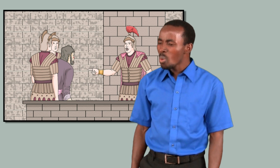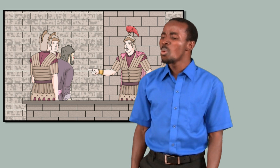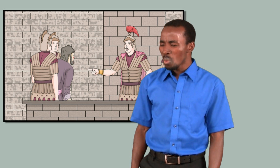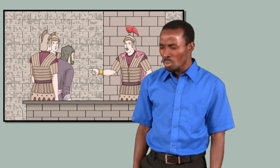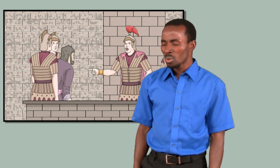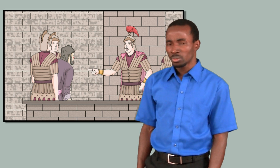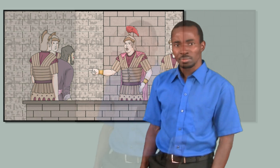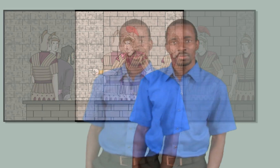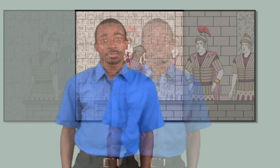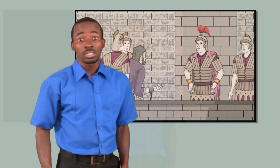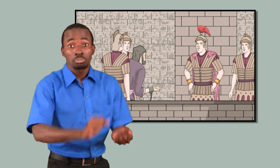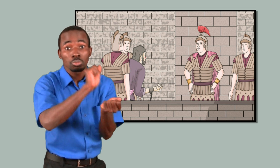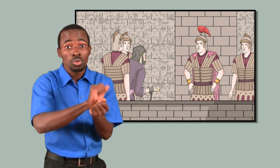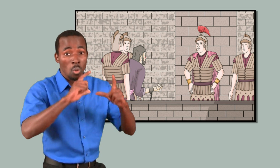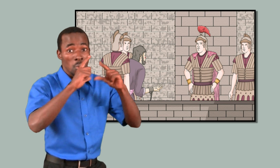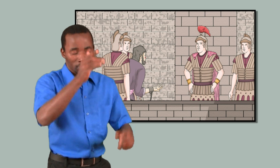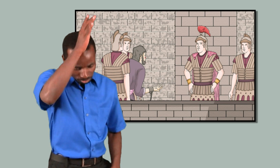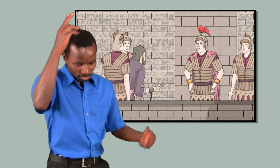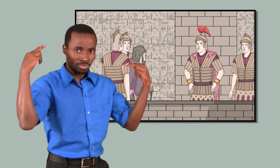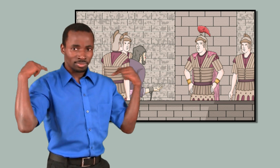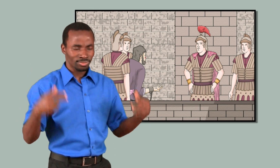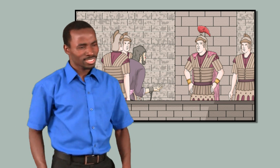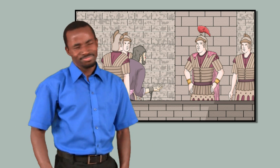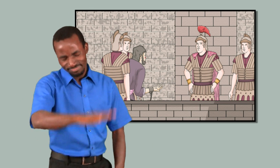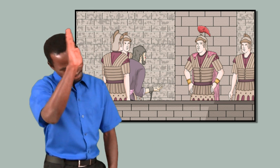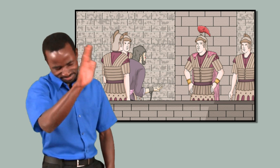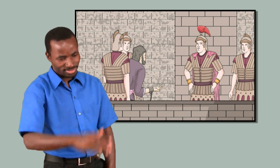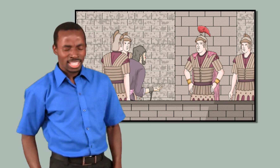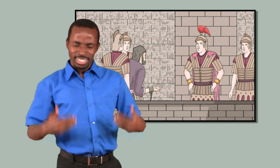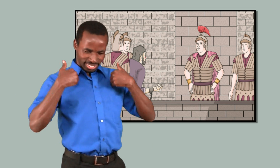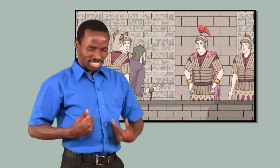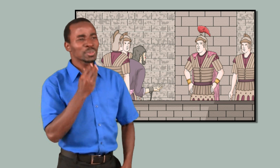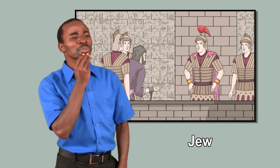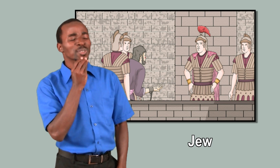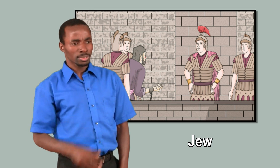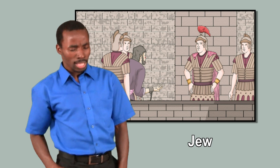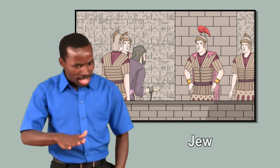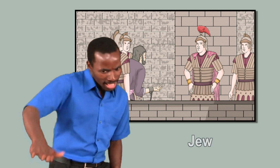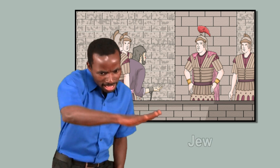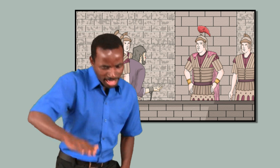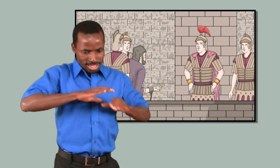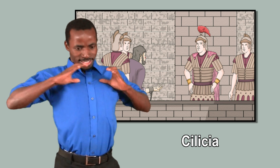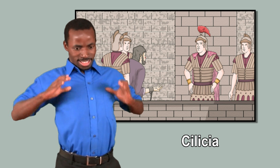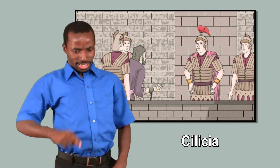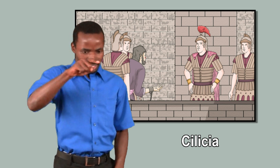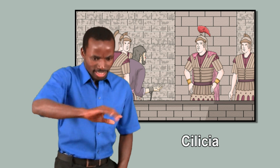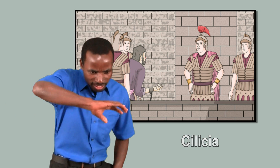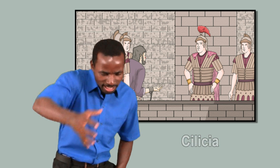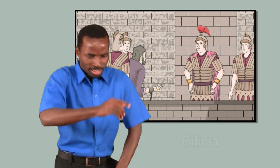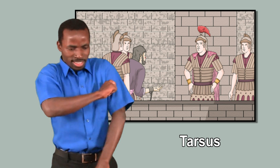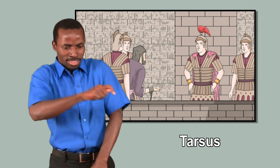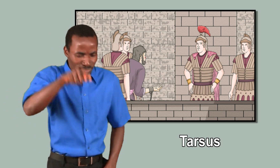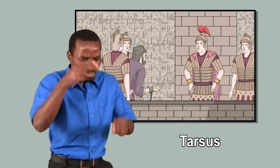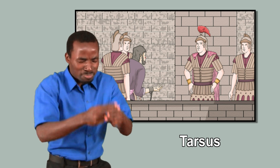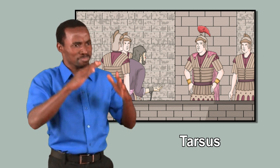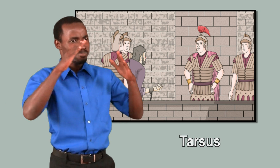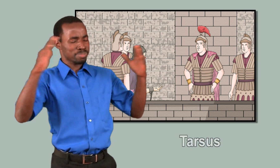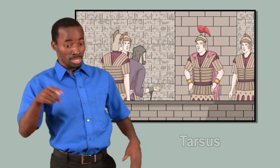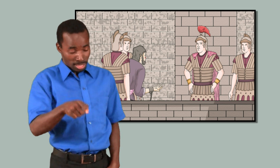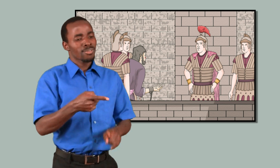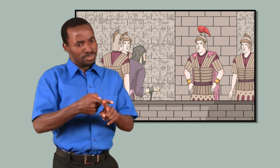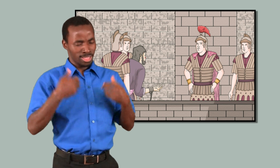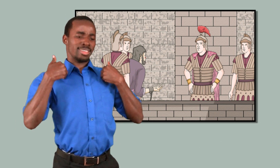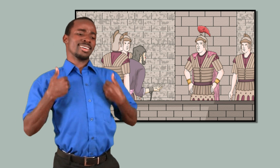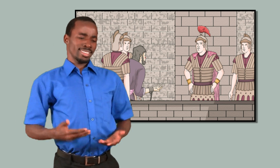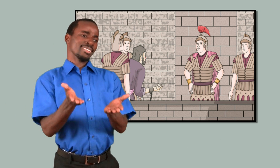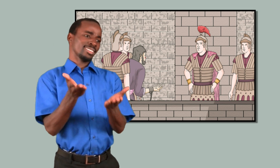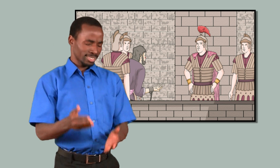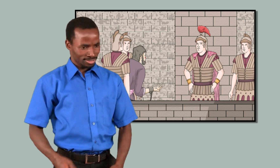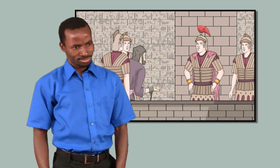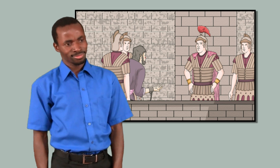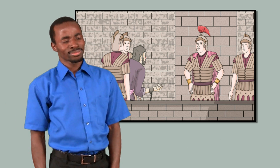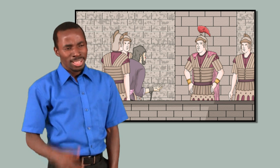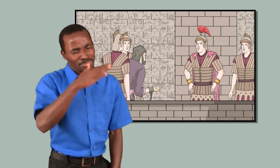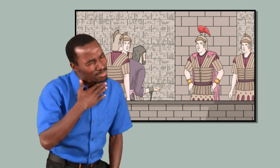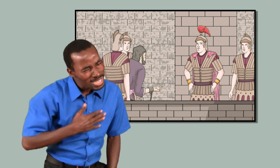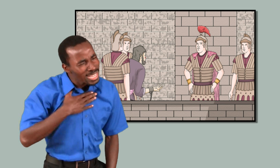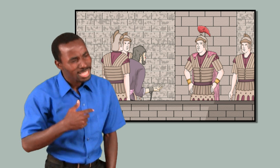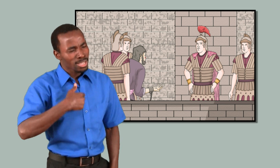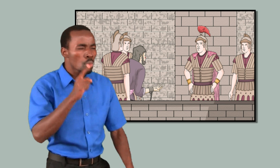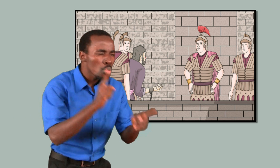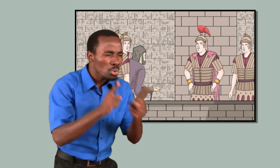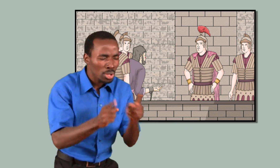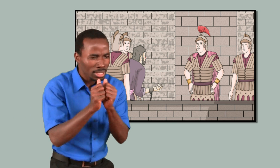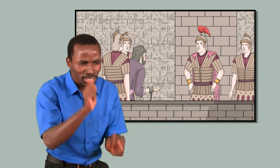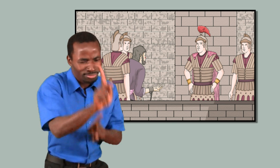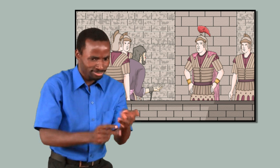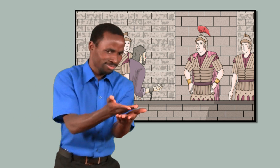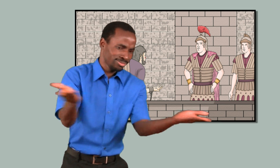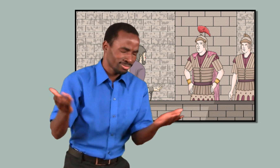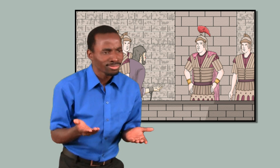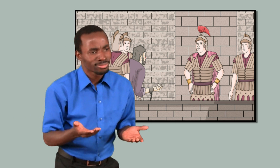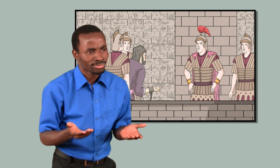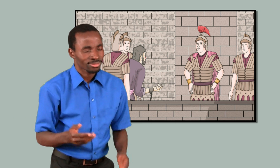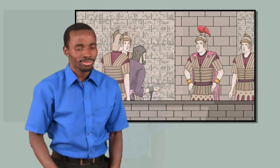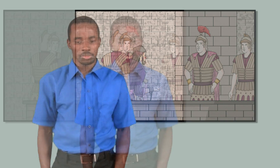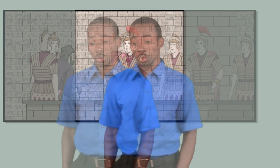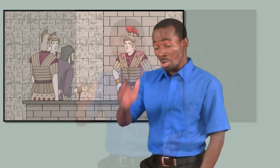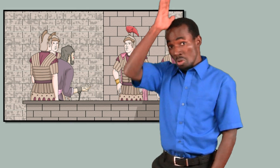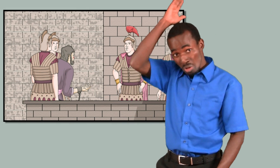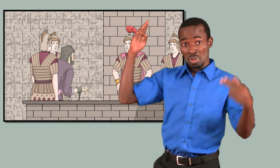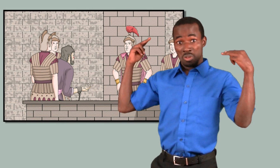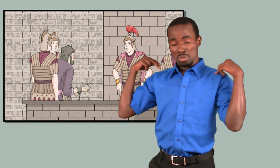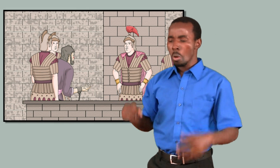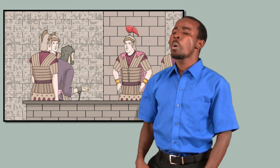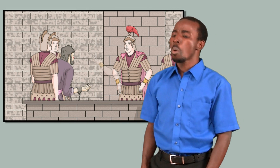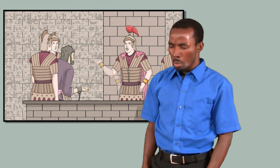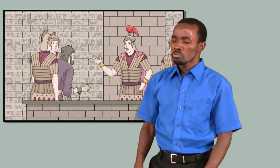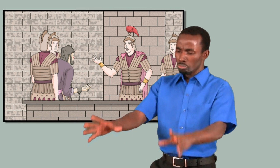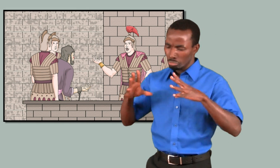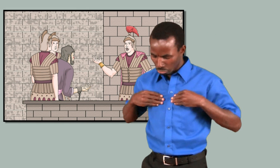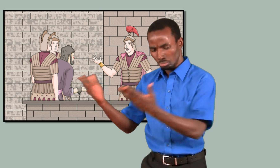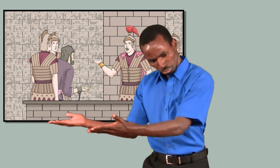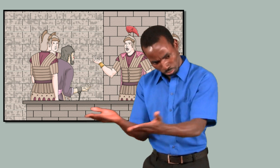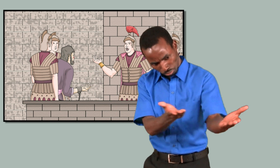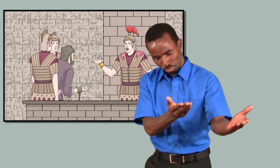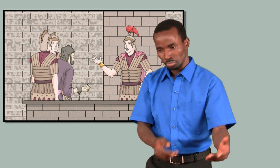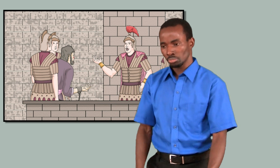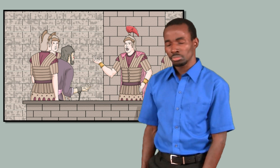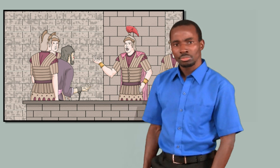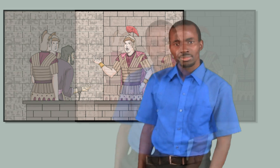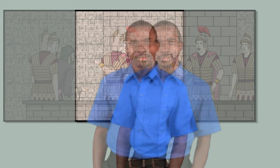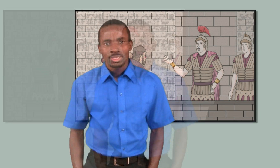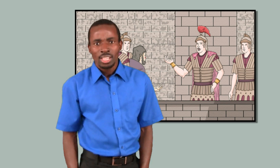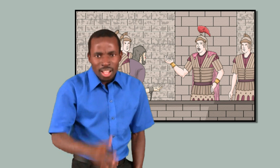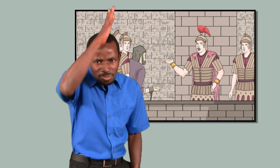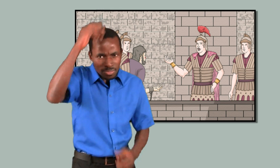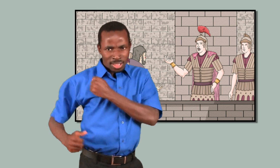But Paul answered, “I am a Jew from Tarsus in Cilicia, a citizen of no ordinary city.